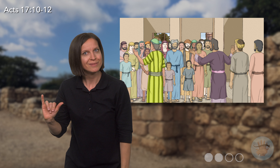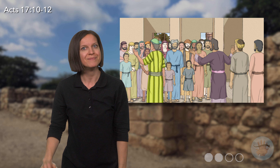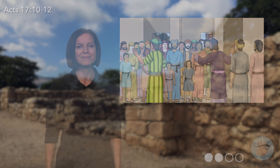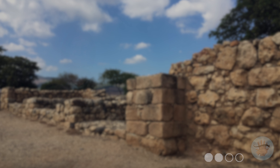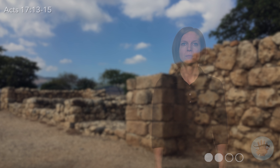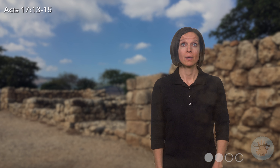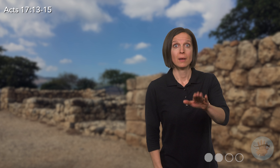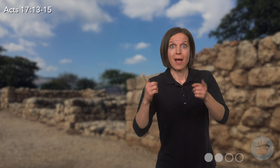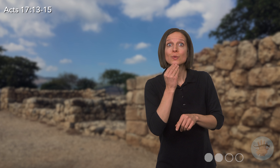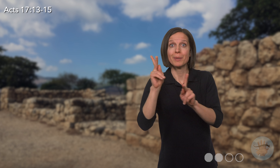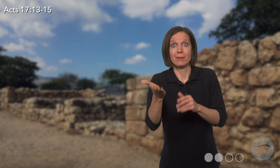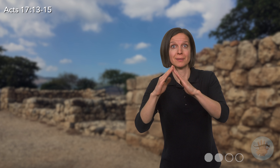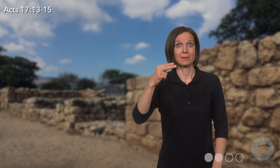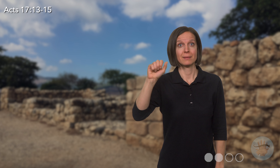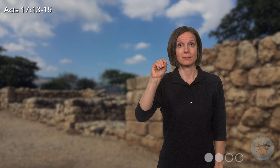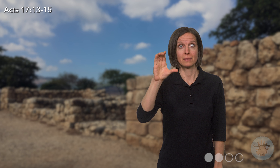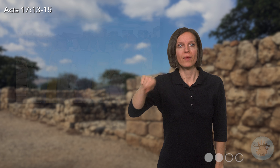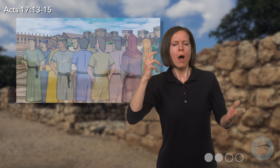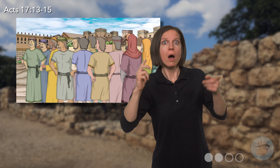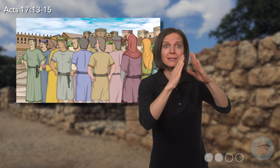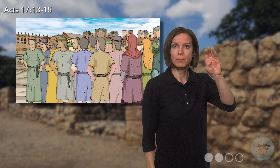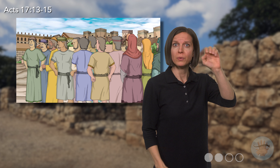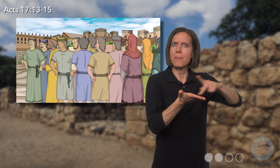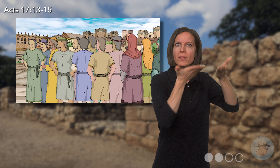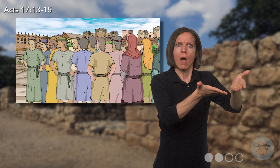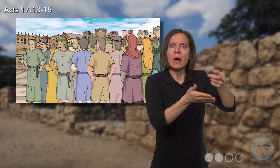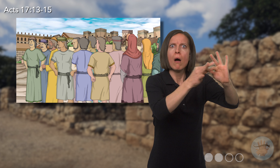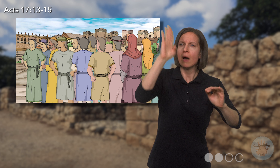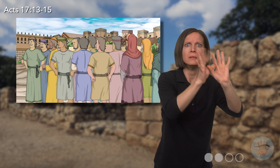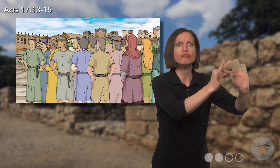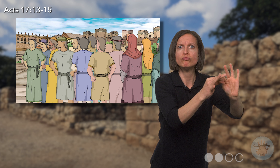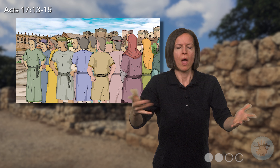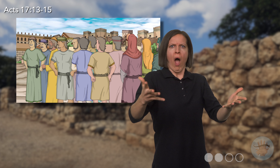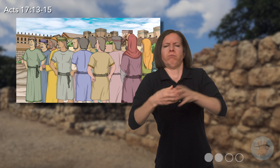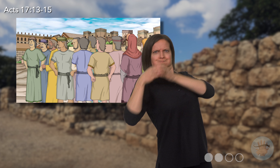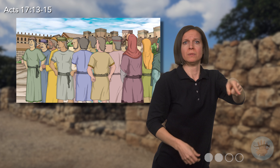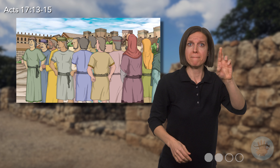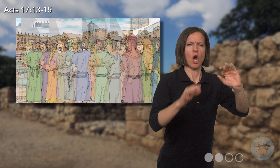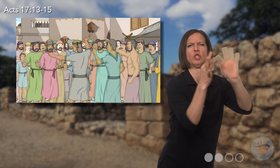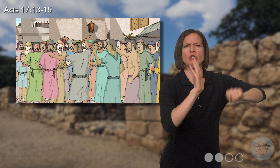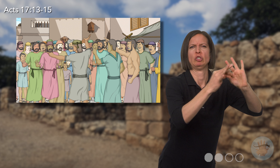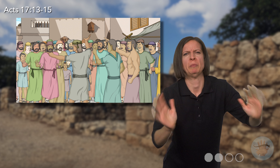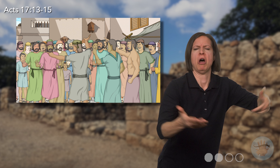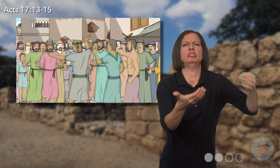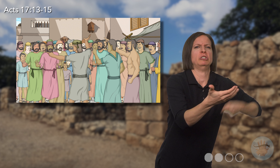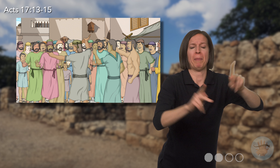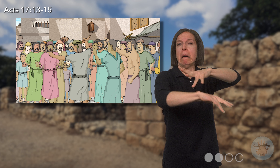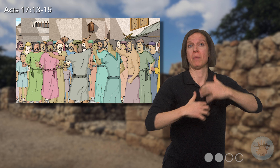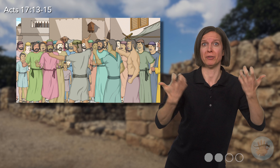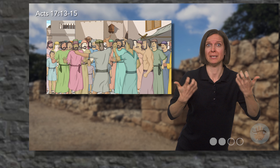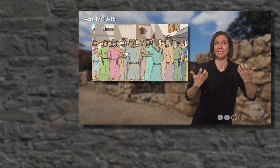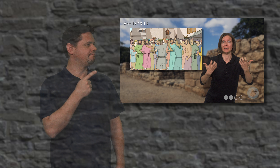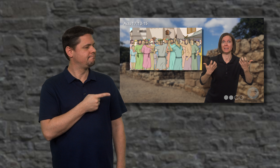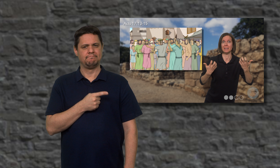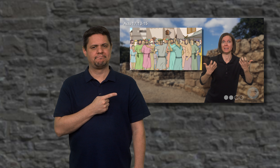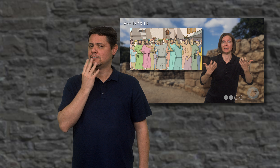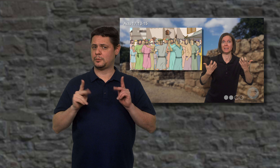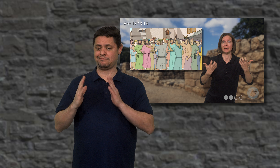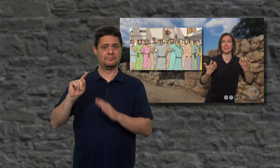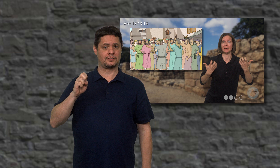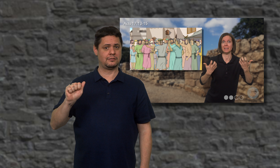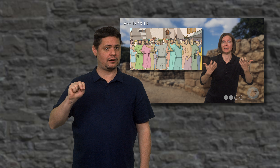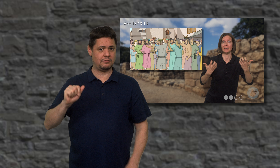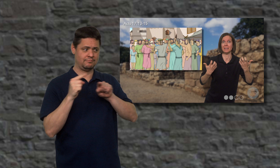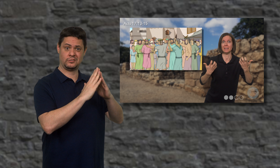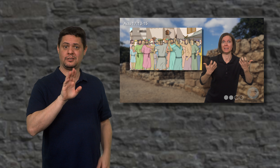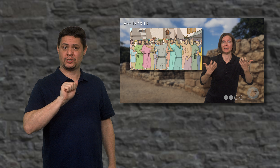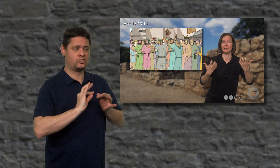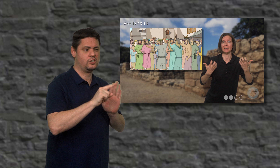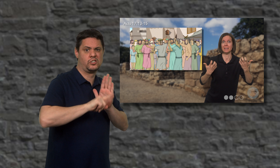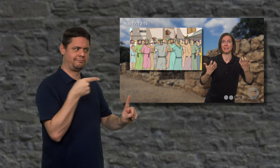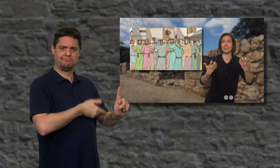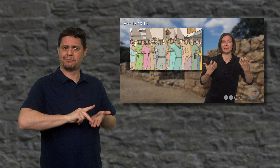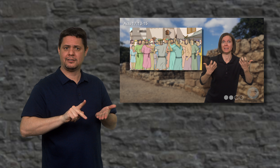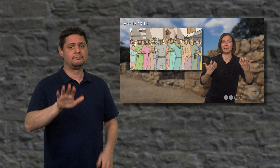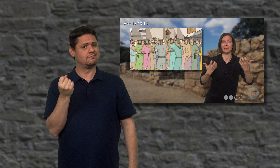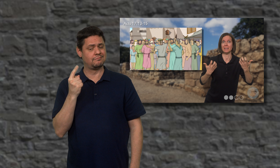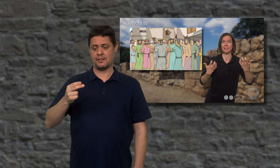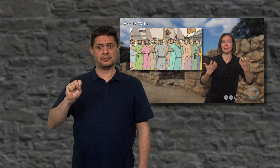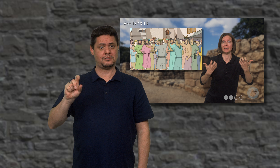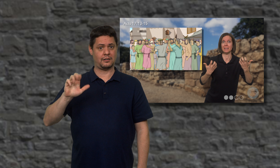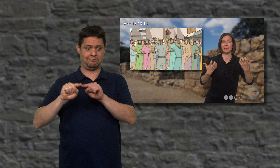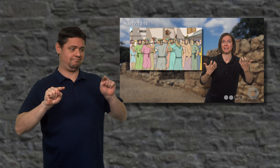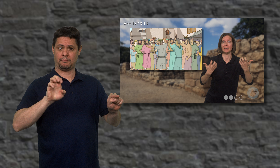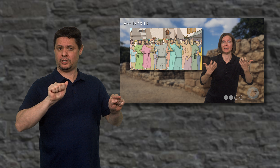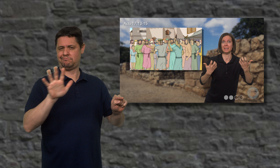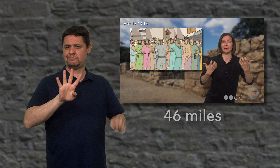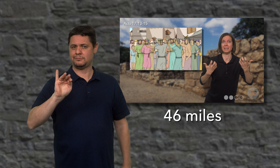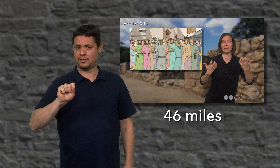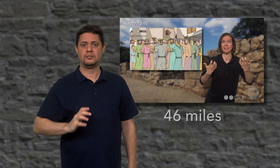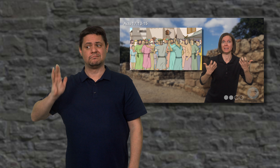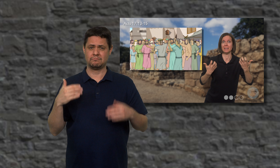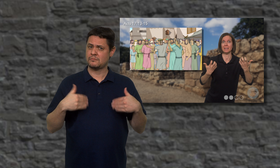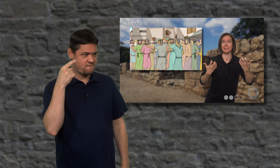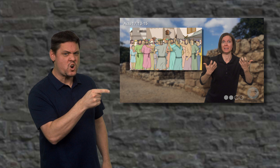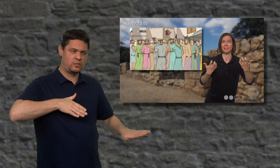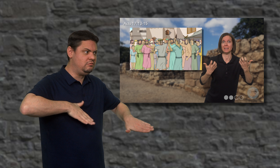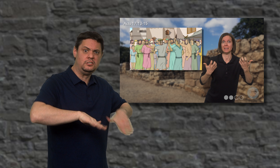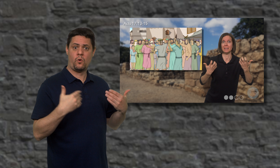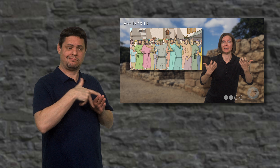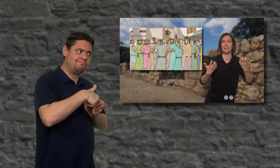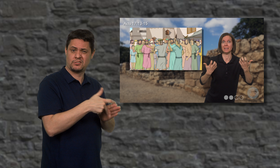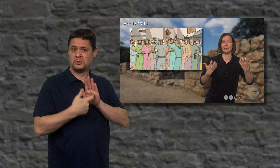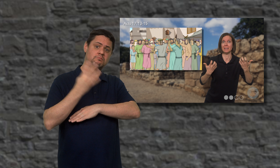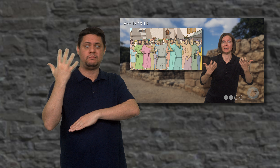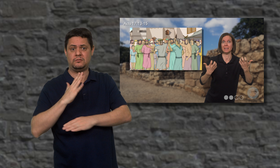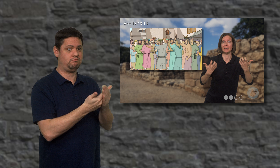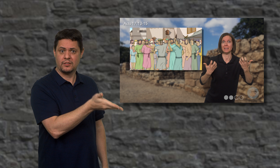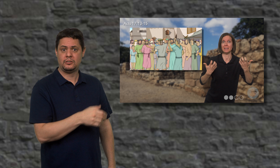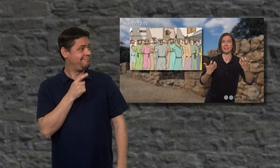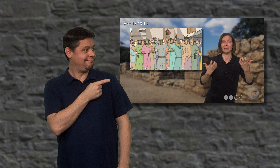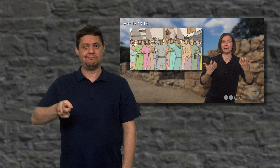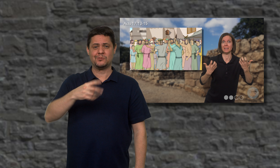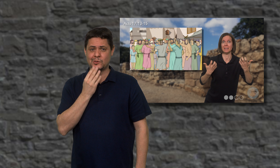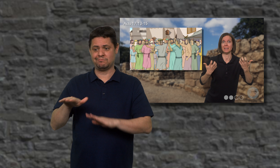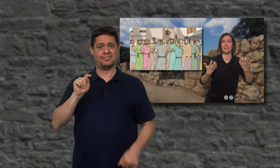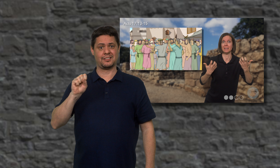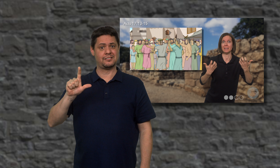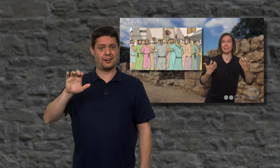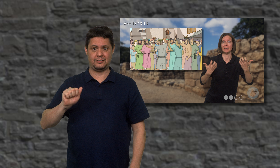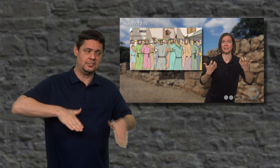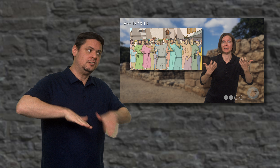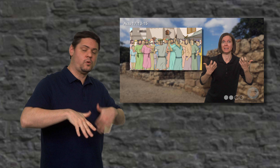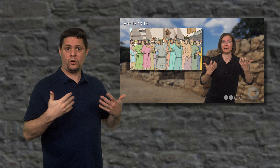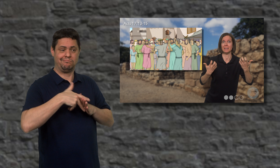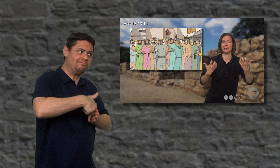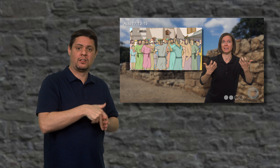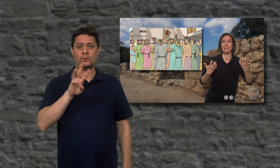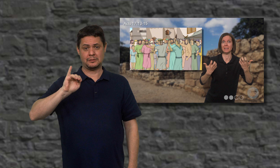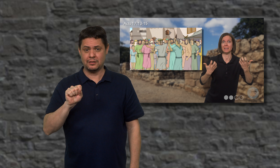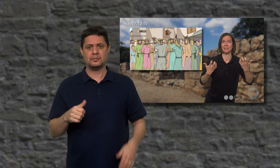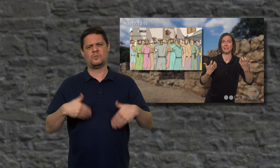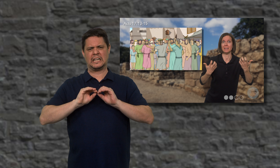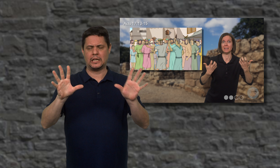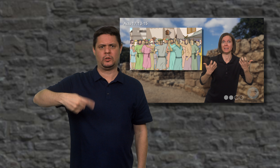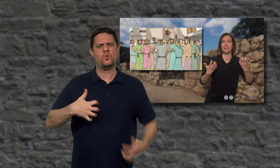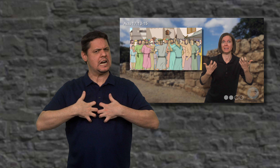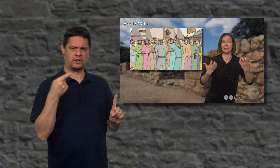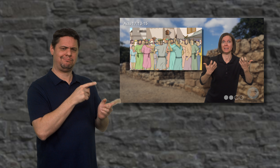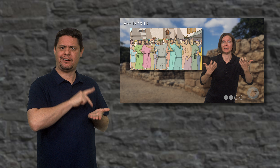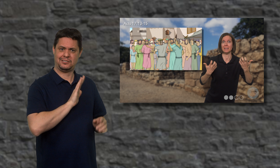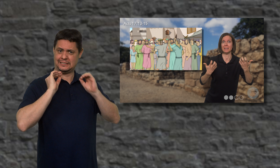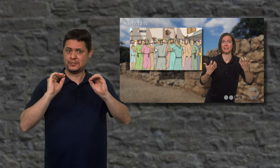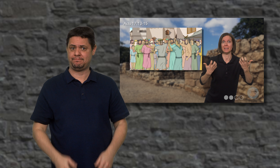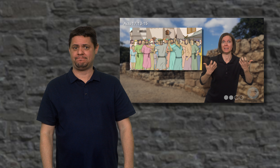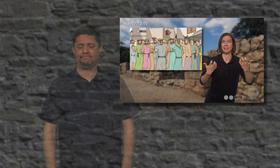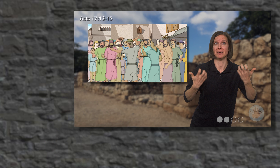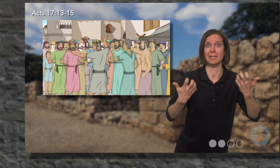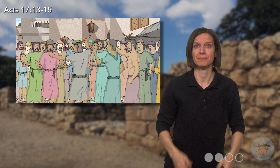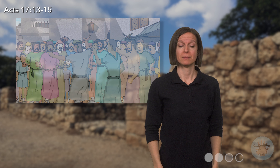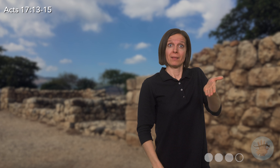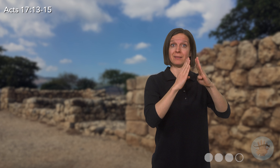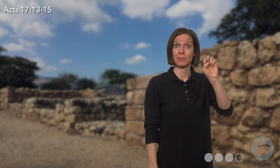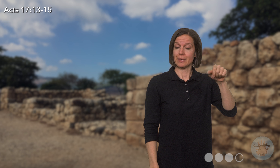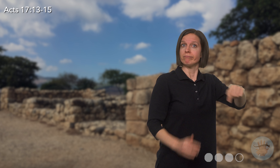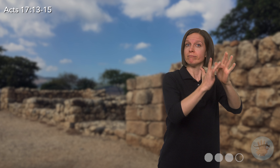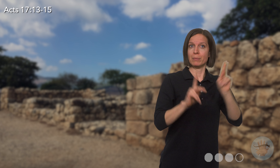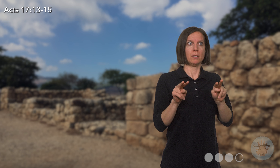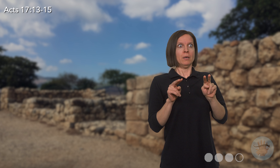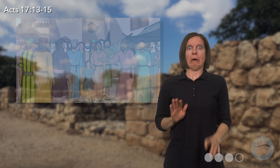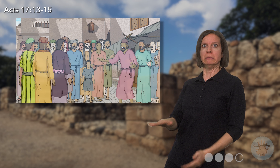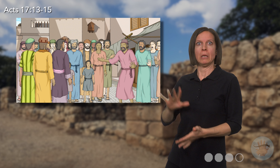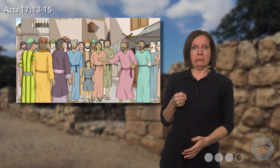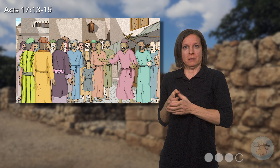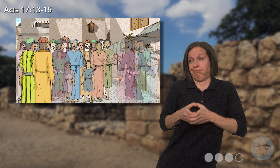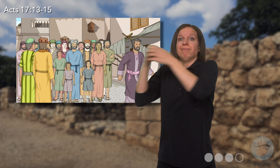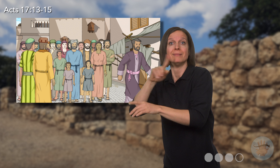But when the Jews from Thessalonica learned that Paul was also proclaiming the word of God in Berea, they went there themselves to incite and agitate the crowds.